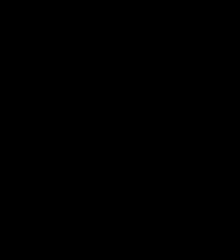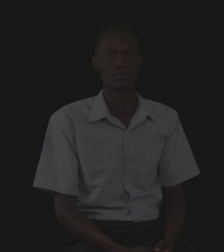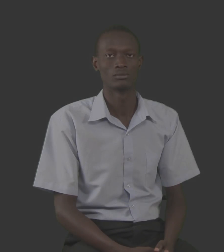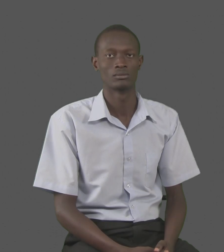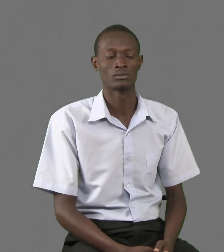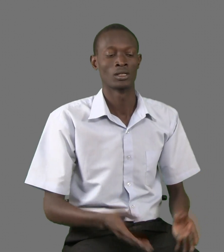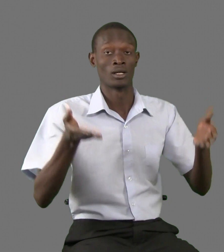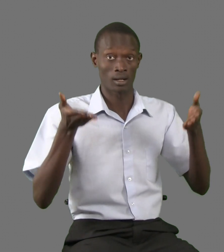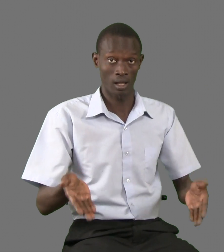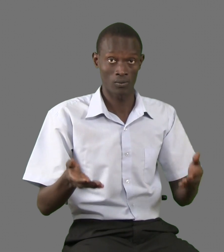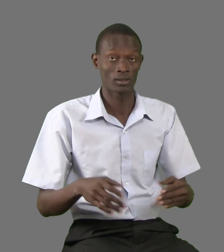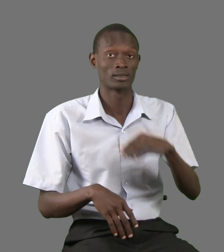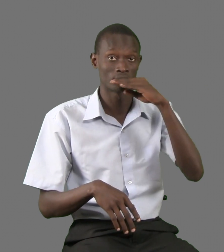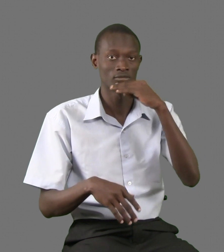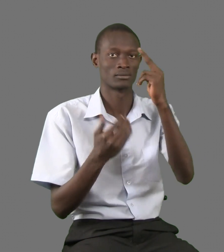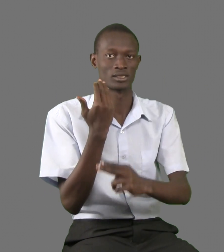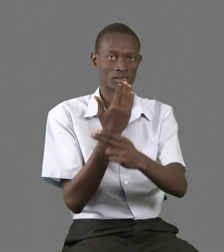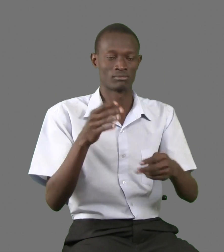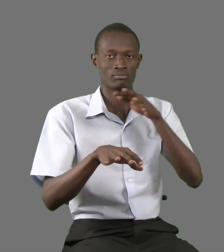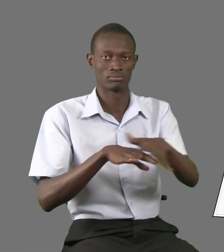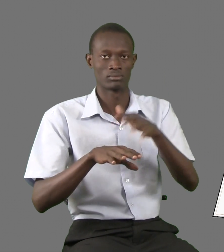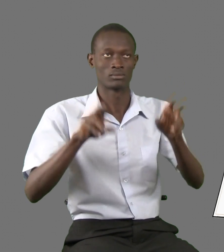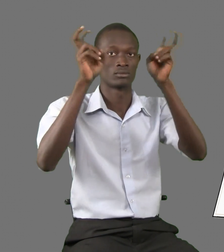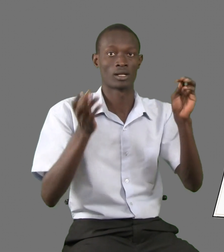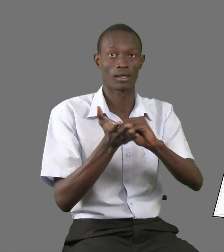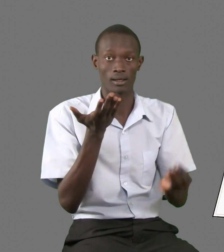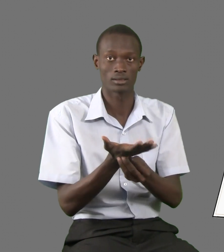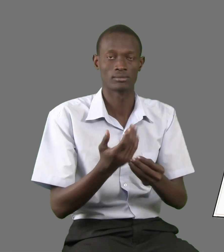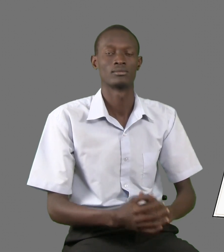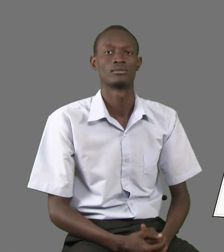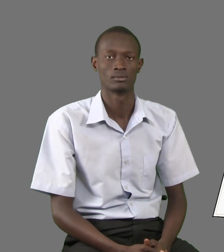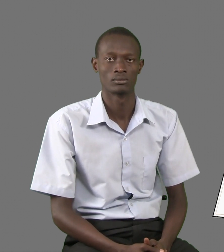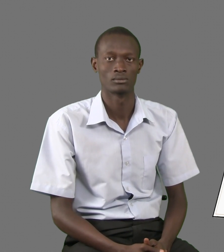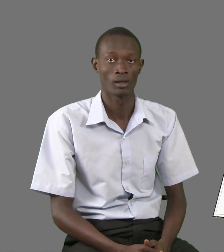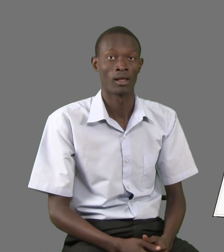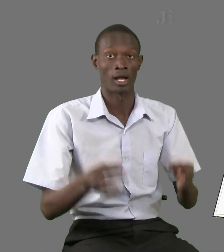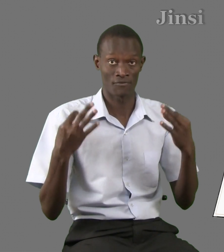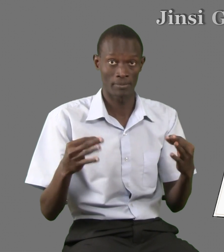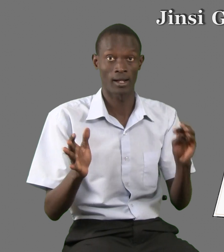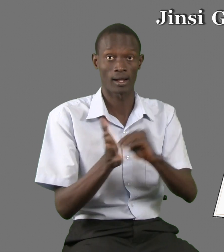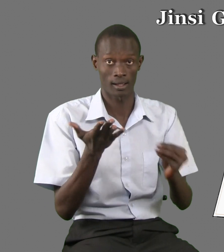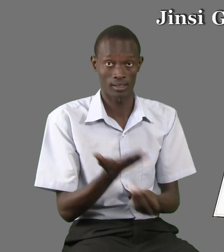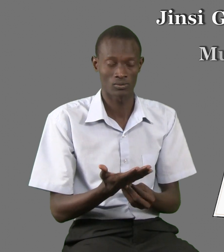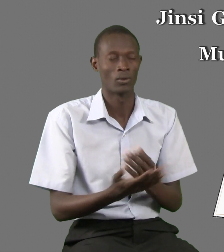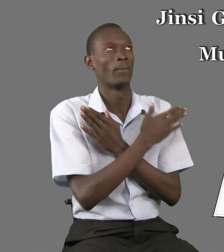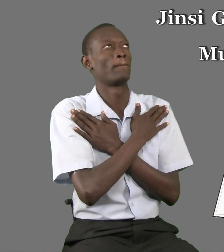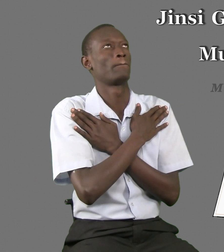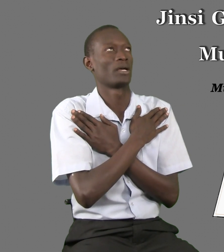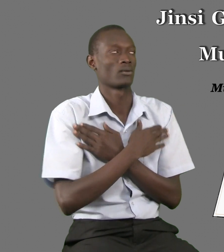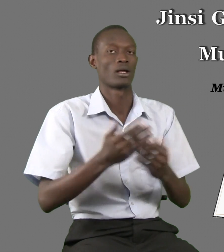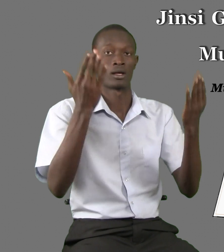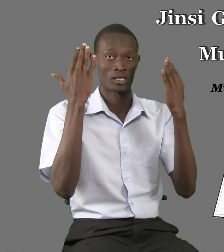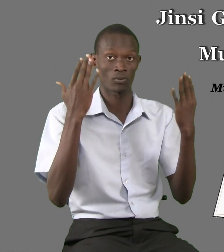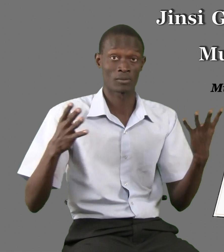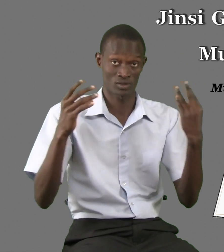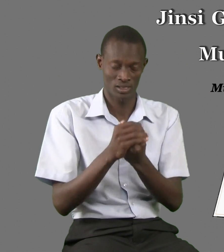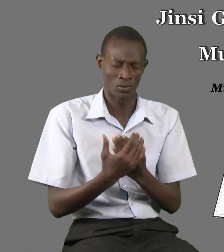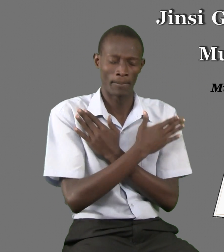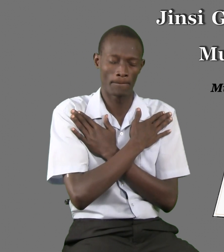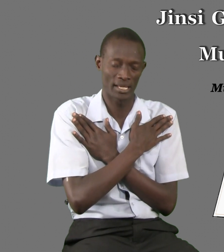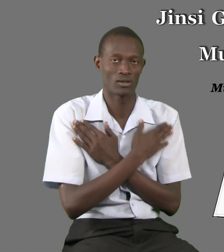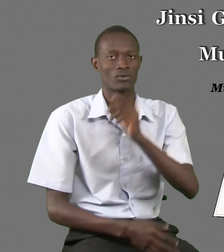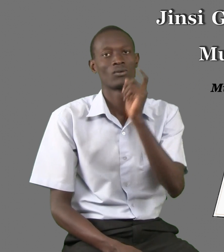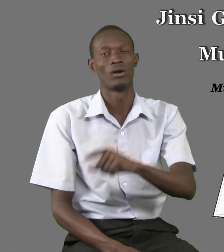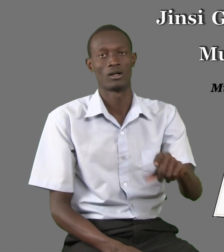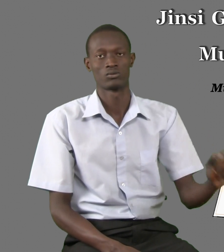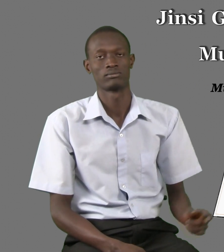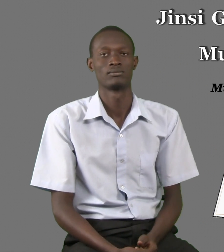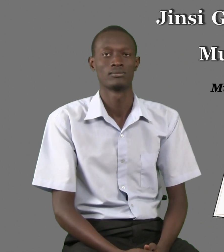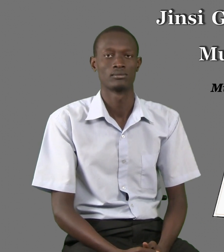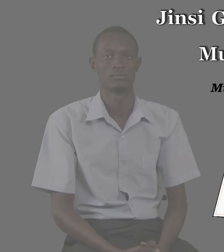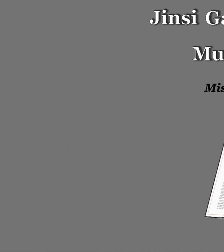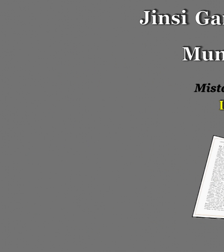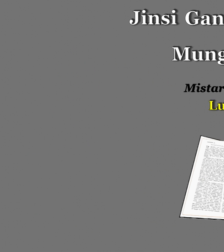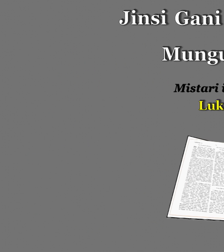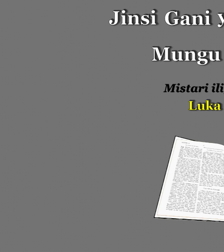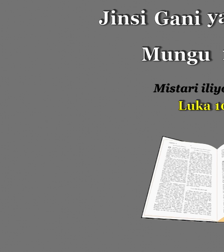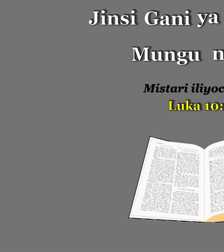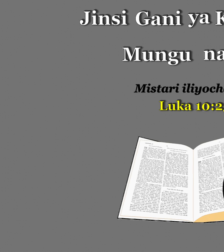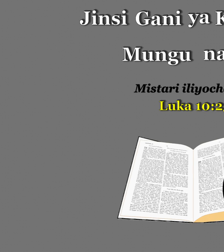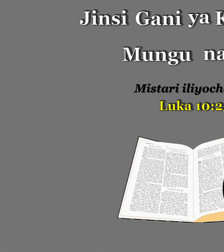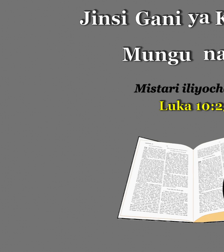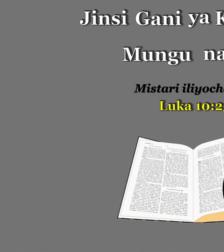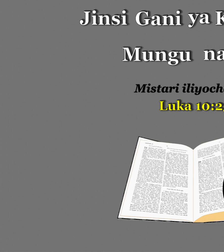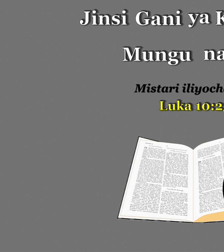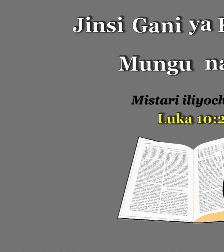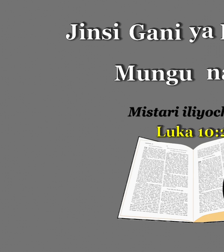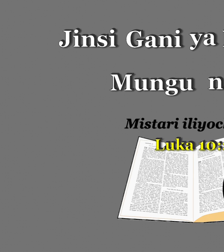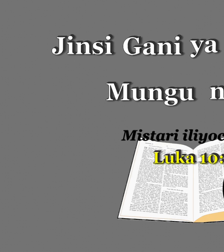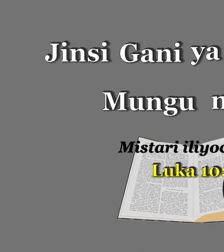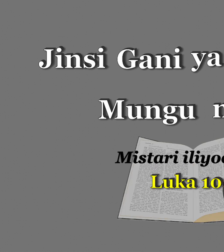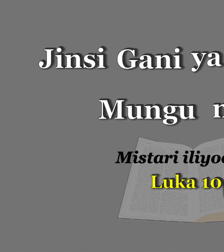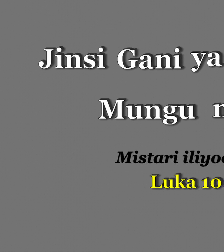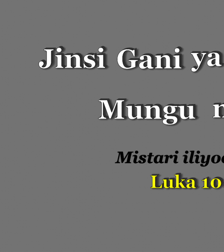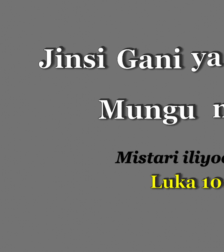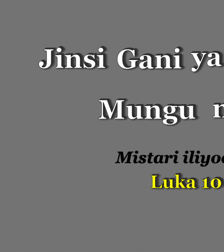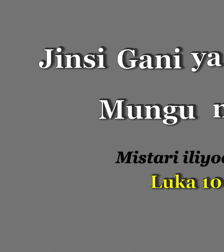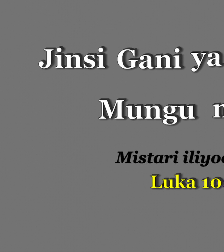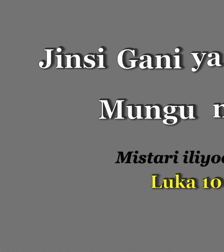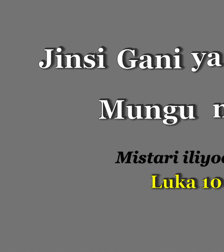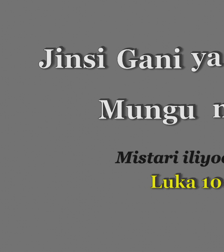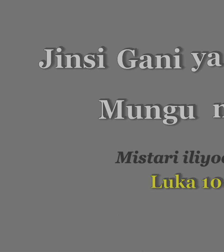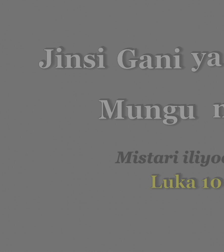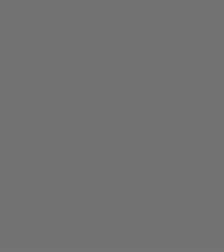How to love God and people